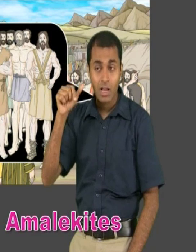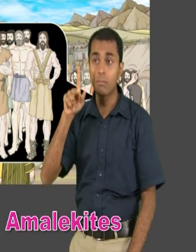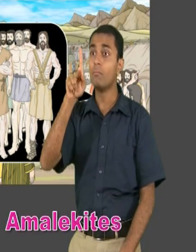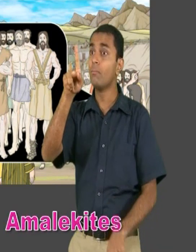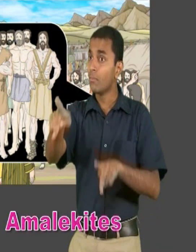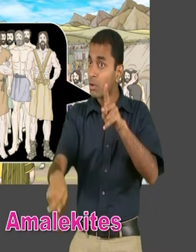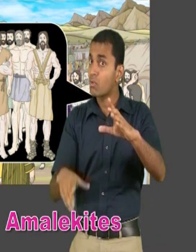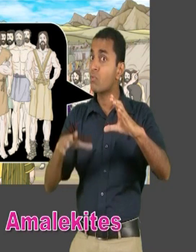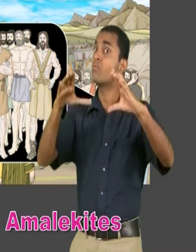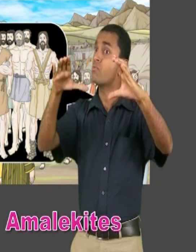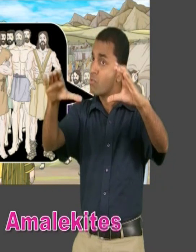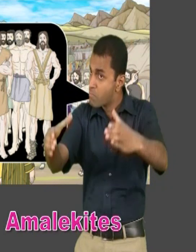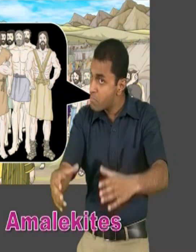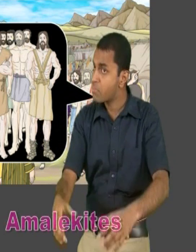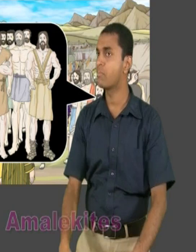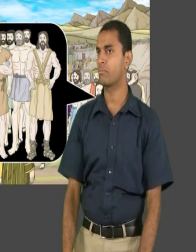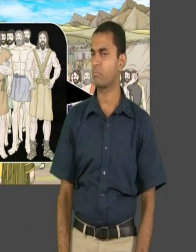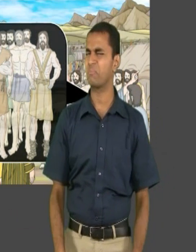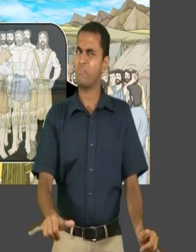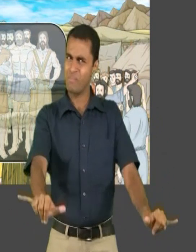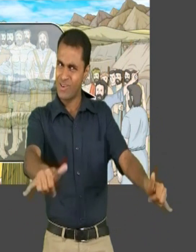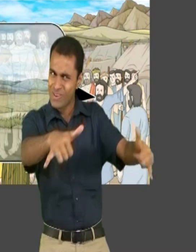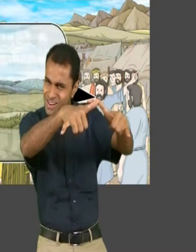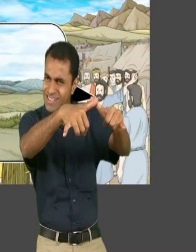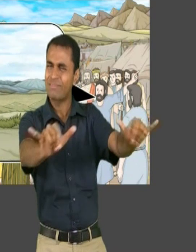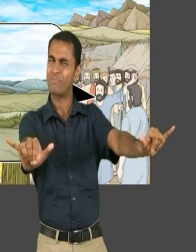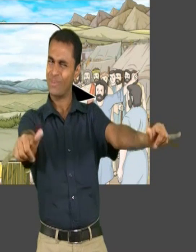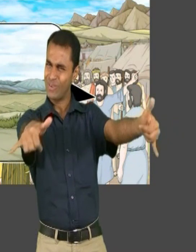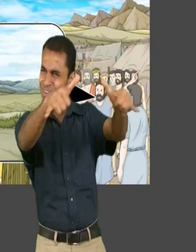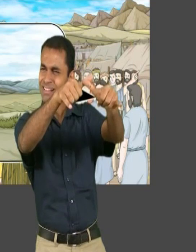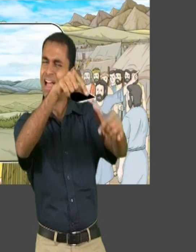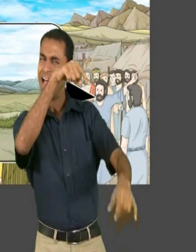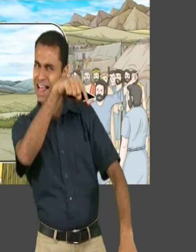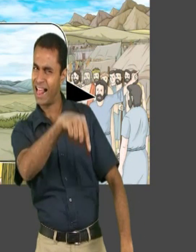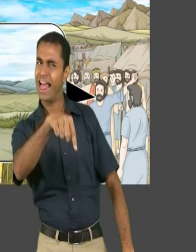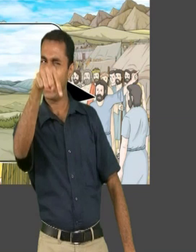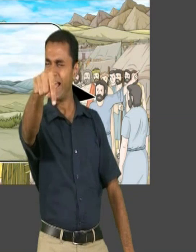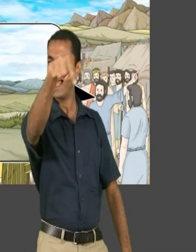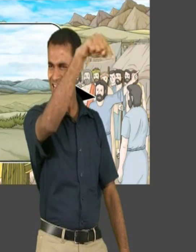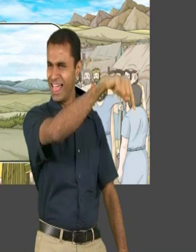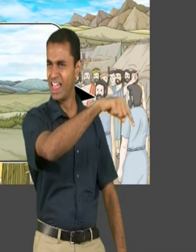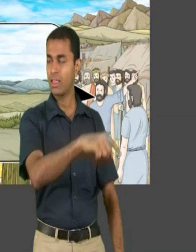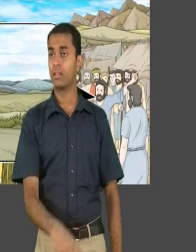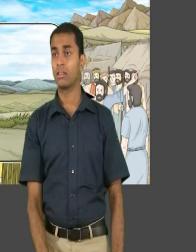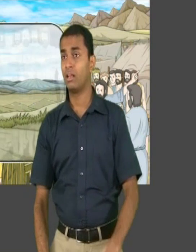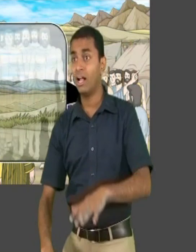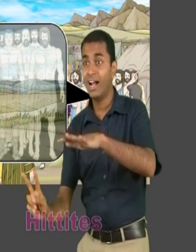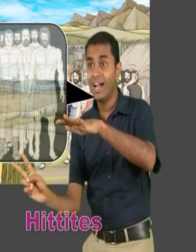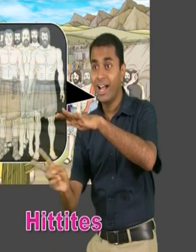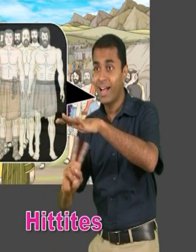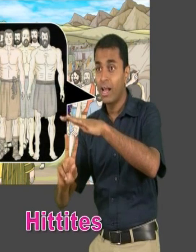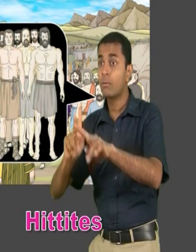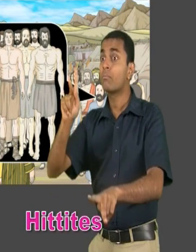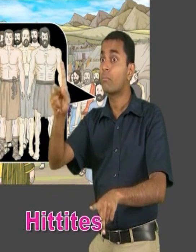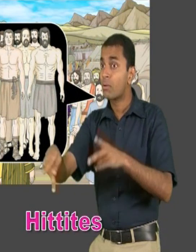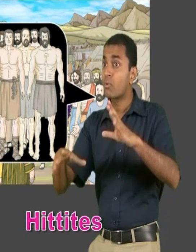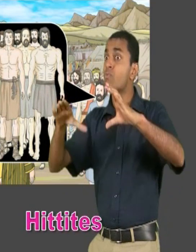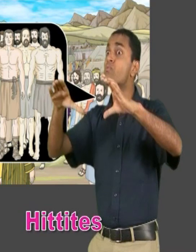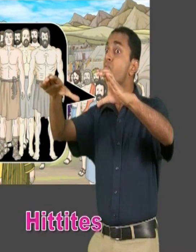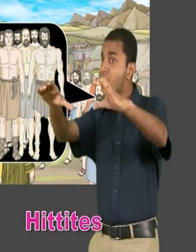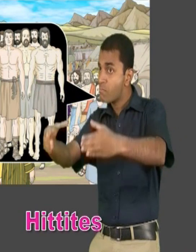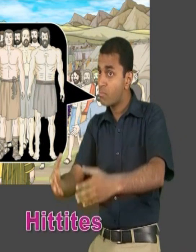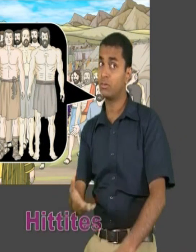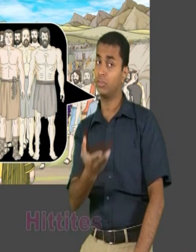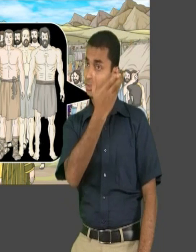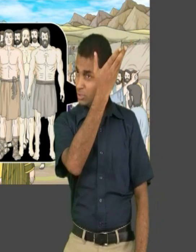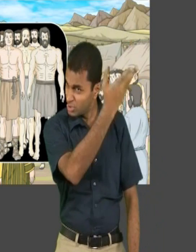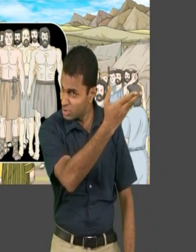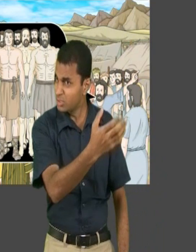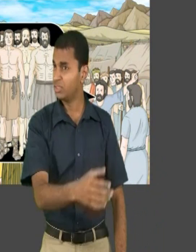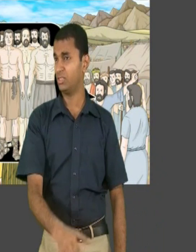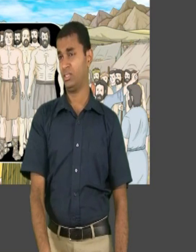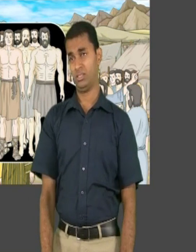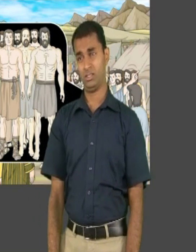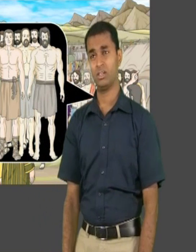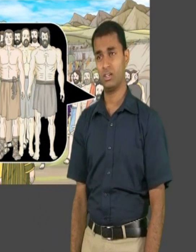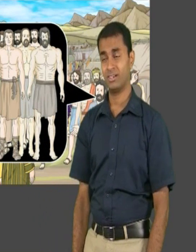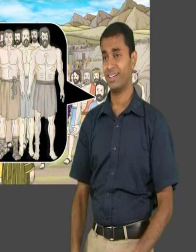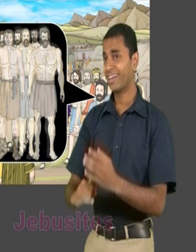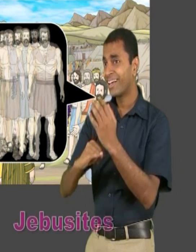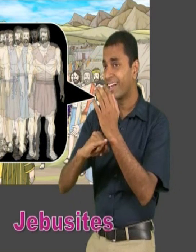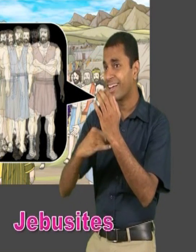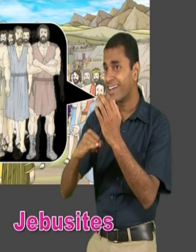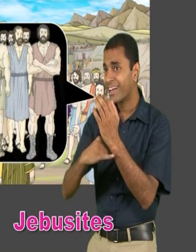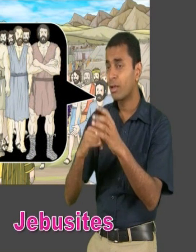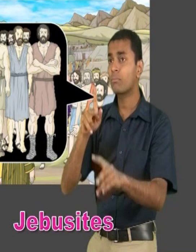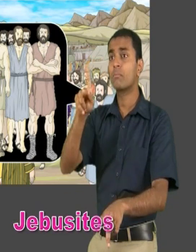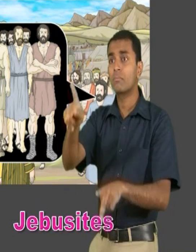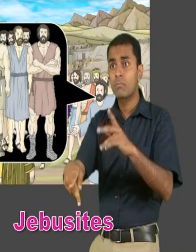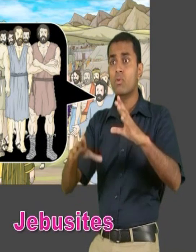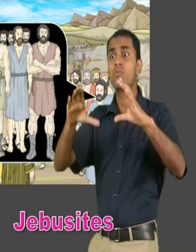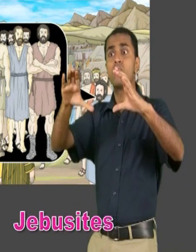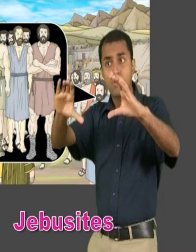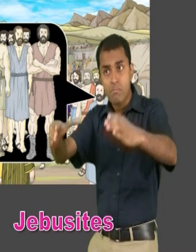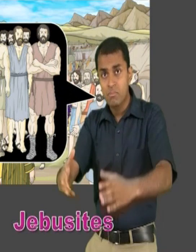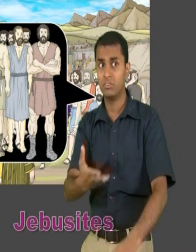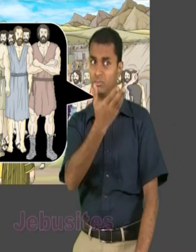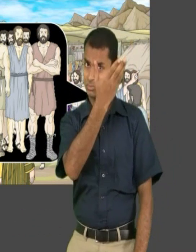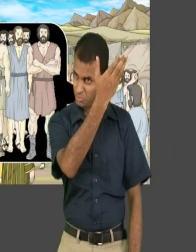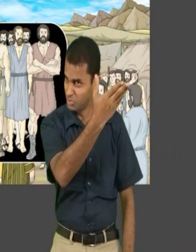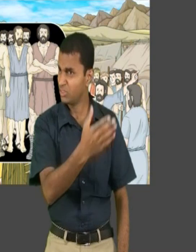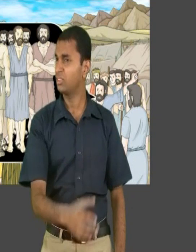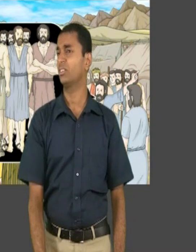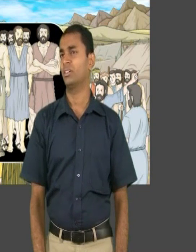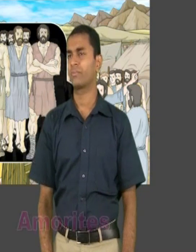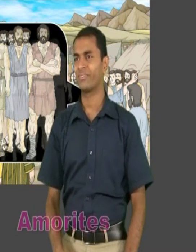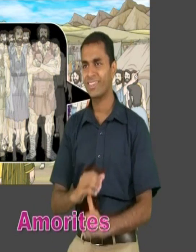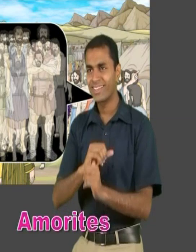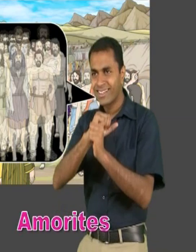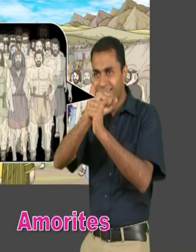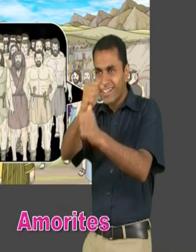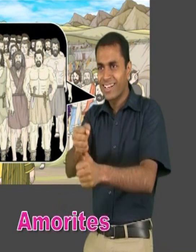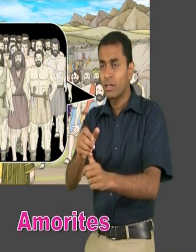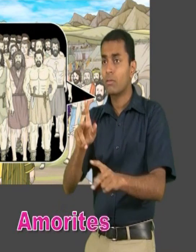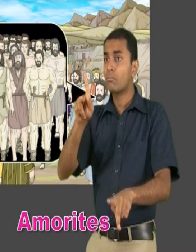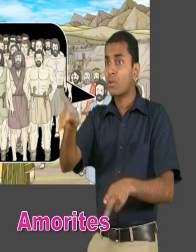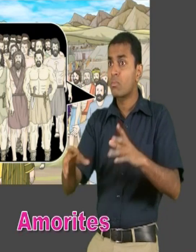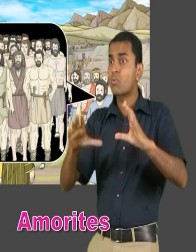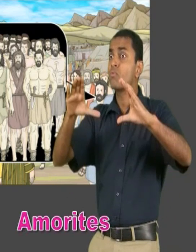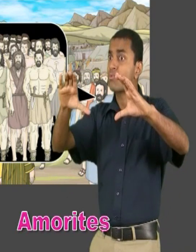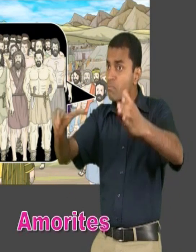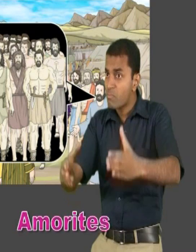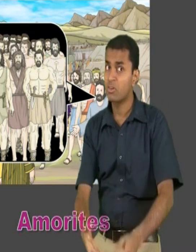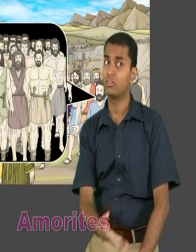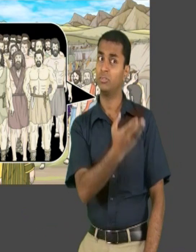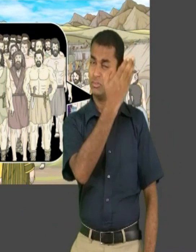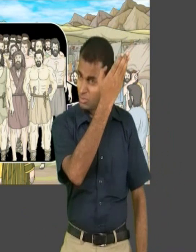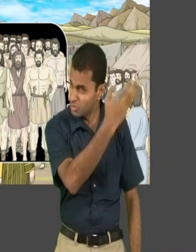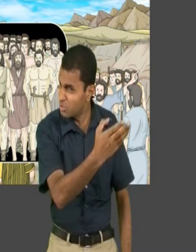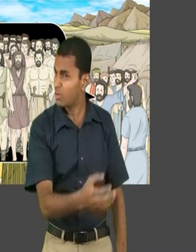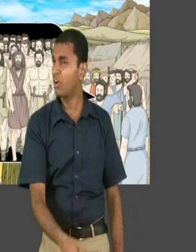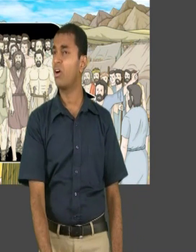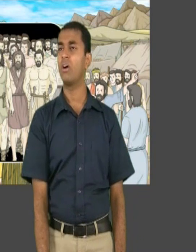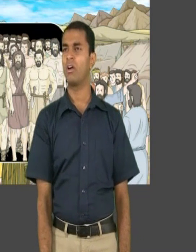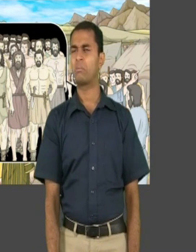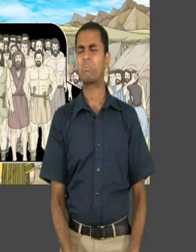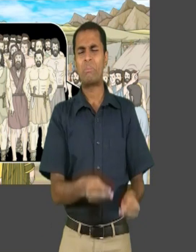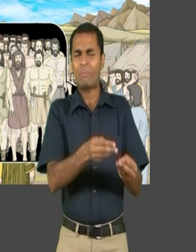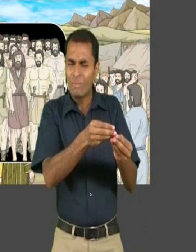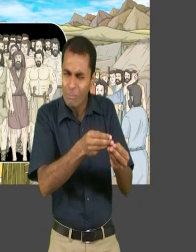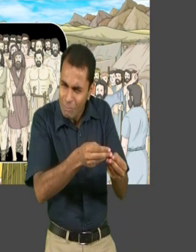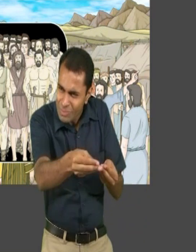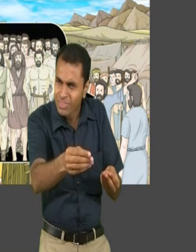the Hittites, Jebusites, and Amorites live in the hill country;